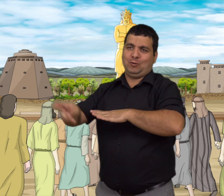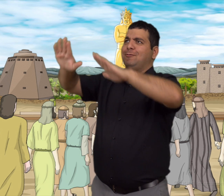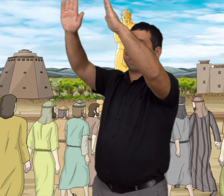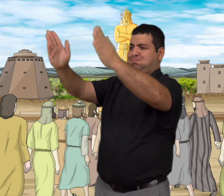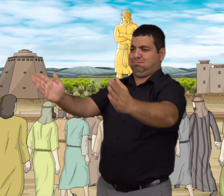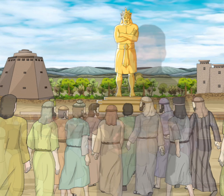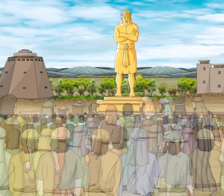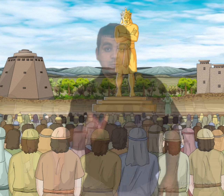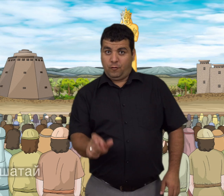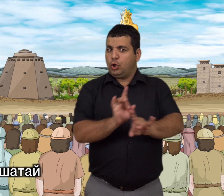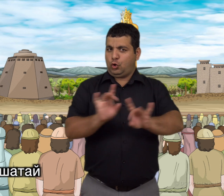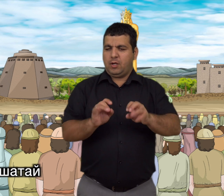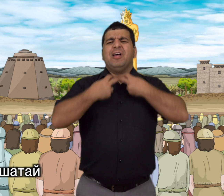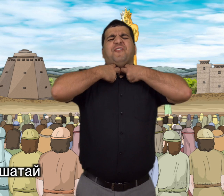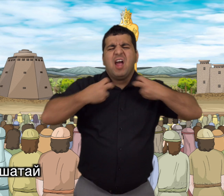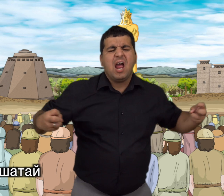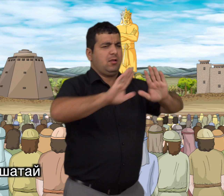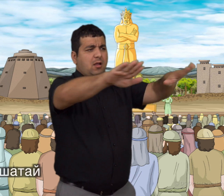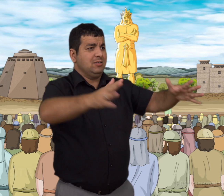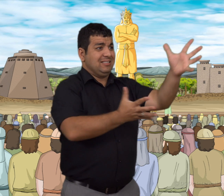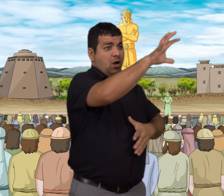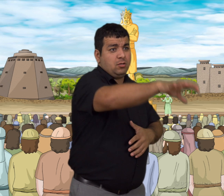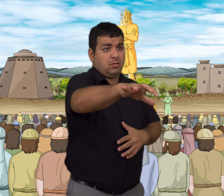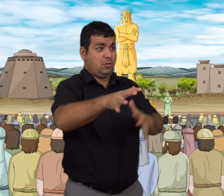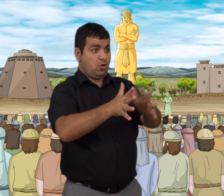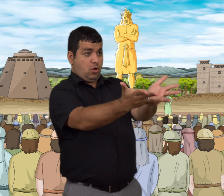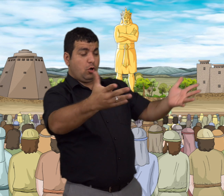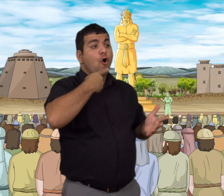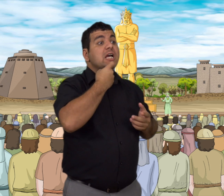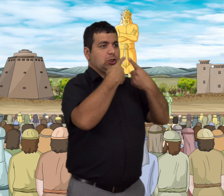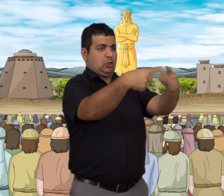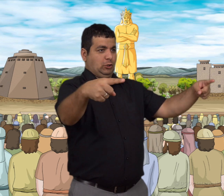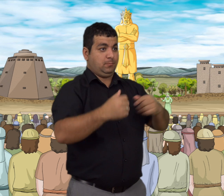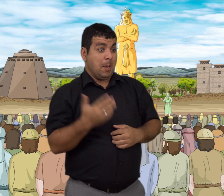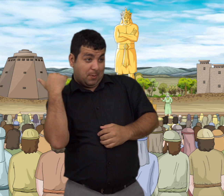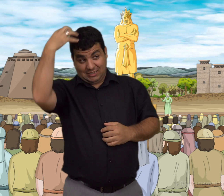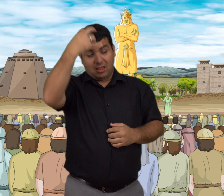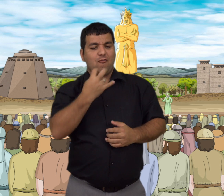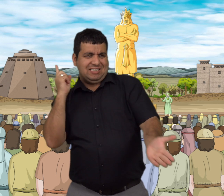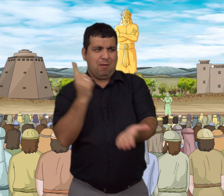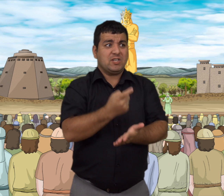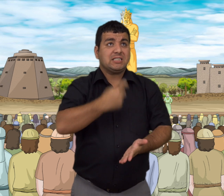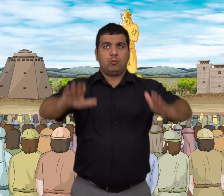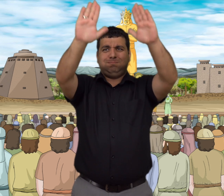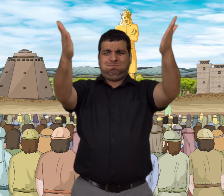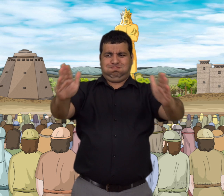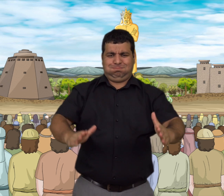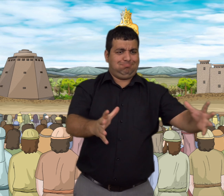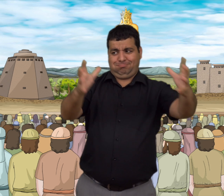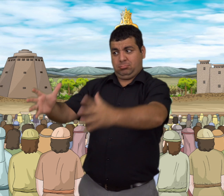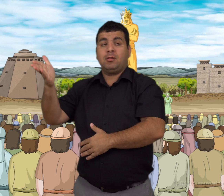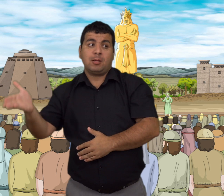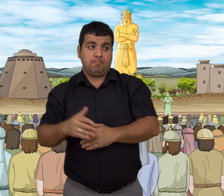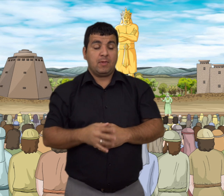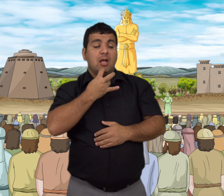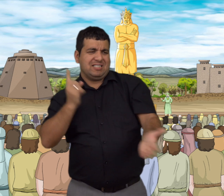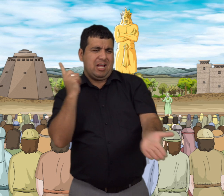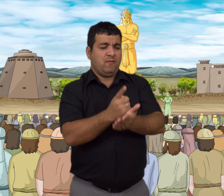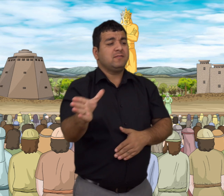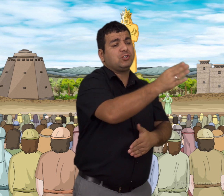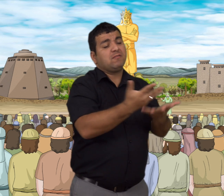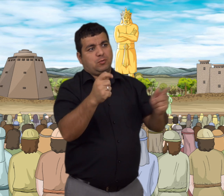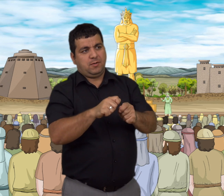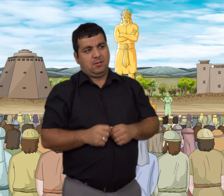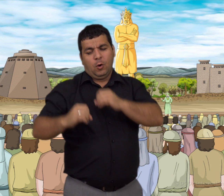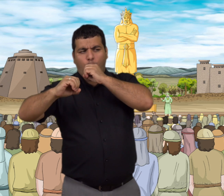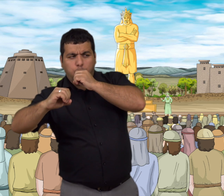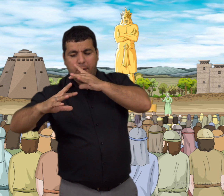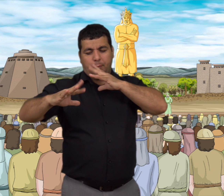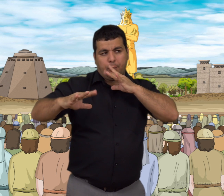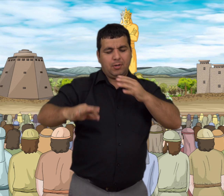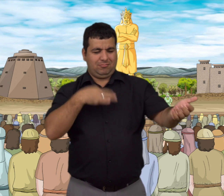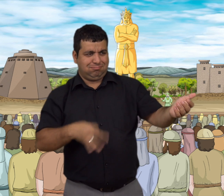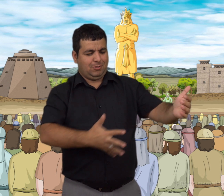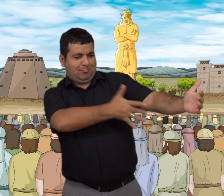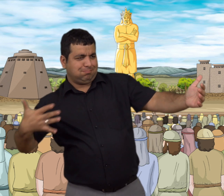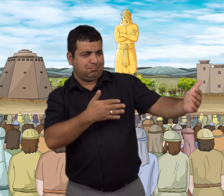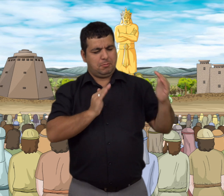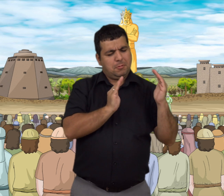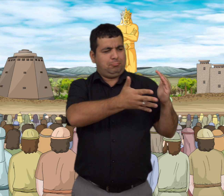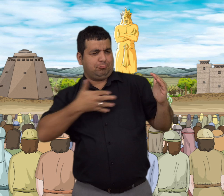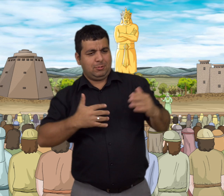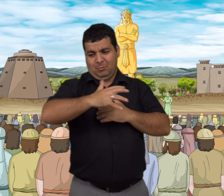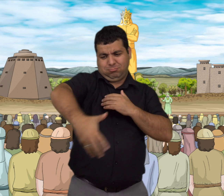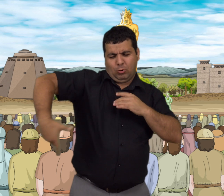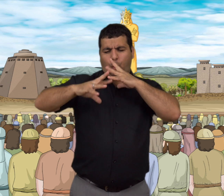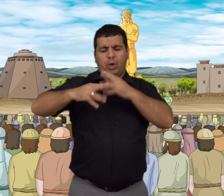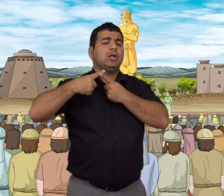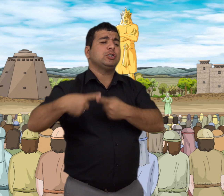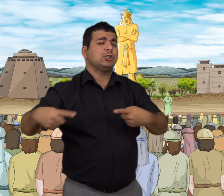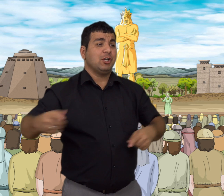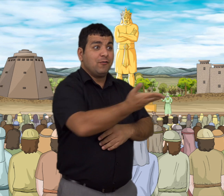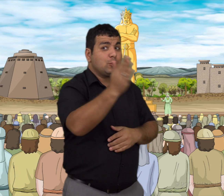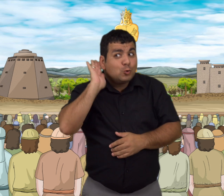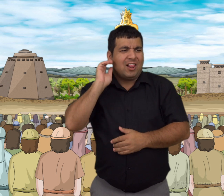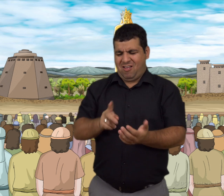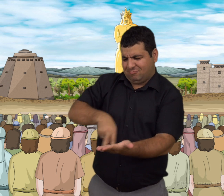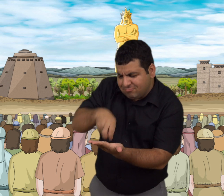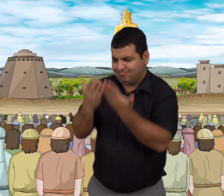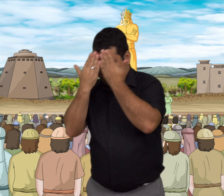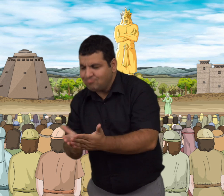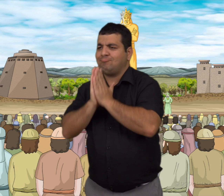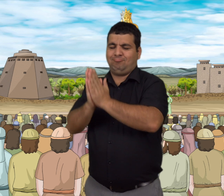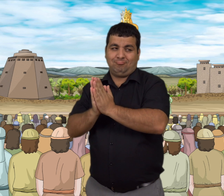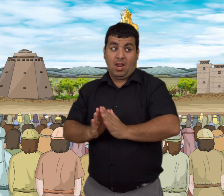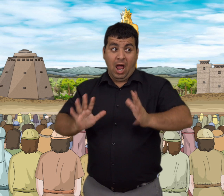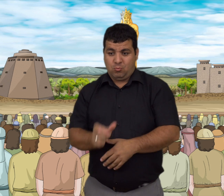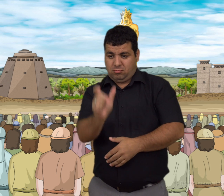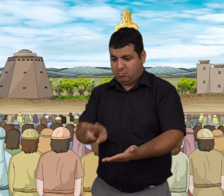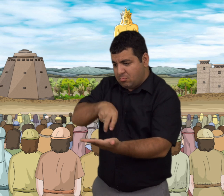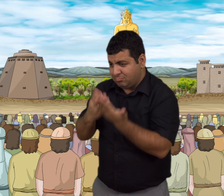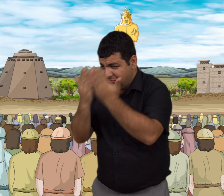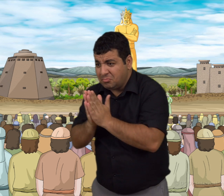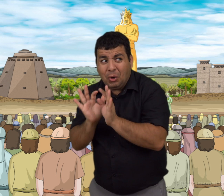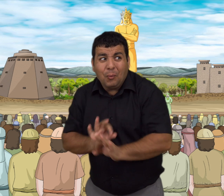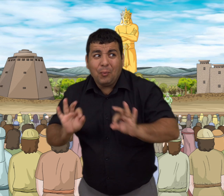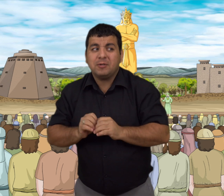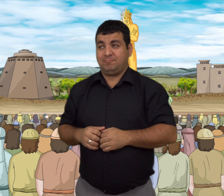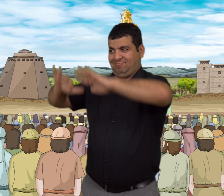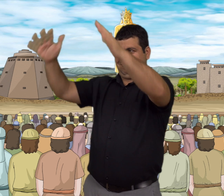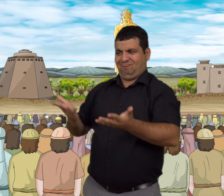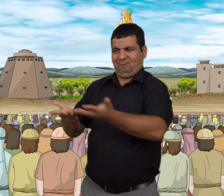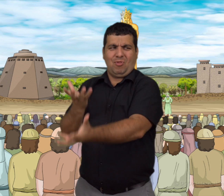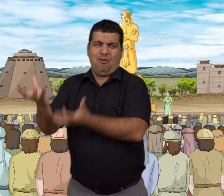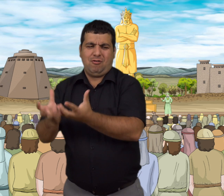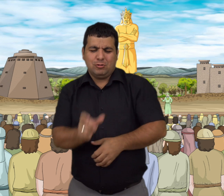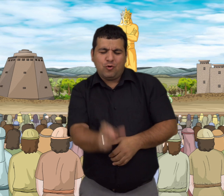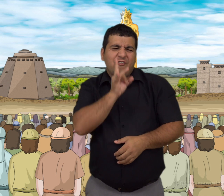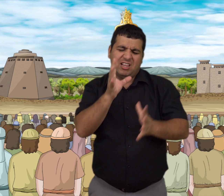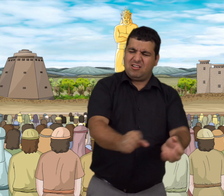Then the herald loudly proclaimed, “O people of every nation and language, this is what you are commanded: As soon as you hear the sound of the horn, flute, zither, lyre, harp, pipes, and all kinds of music, you must fall down and worship the golden statue that King Nebuchadnezzar has set up.